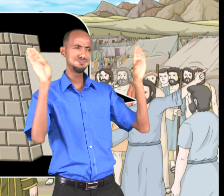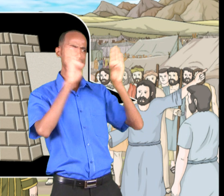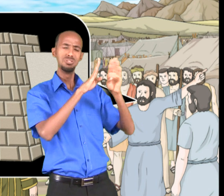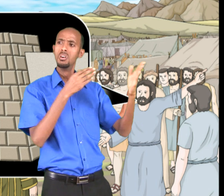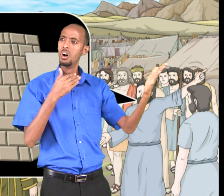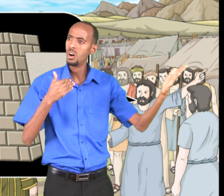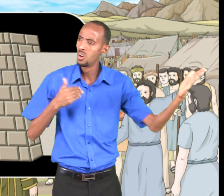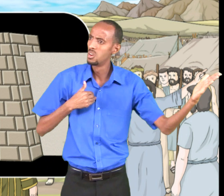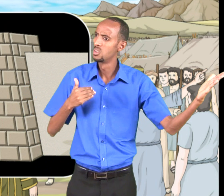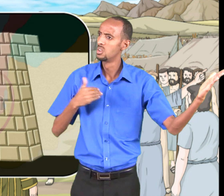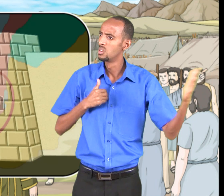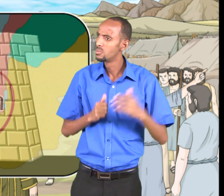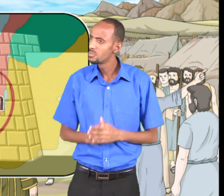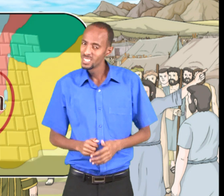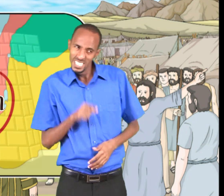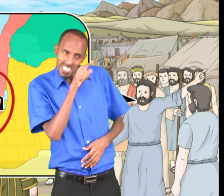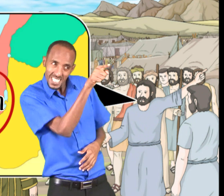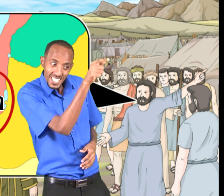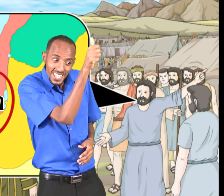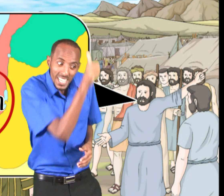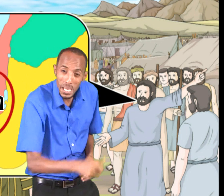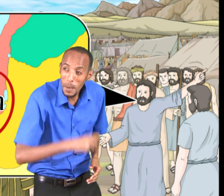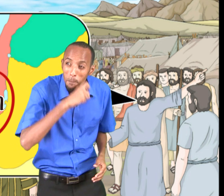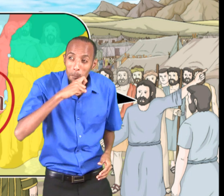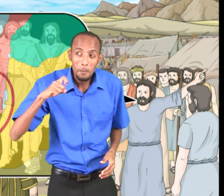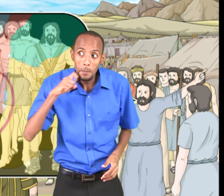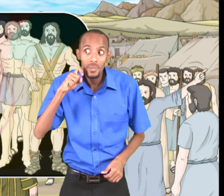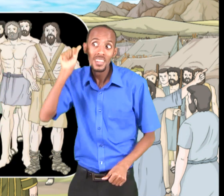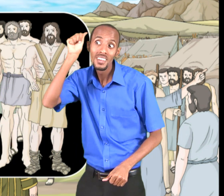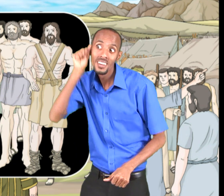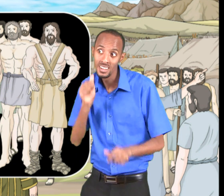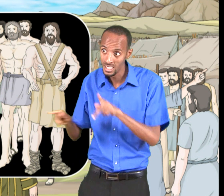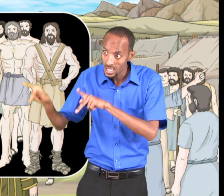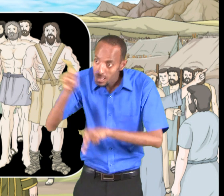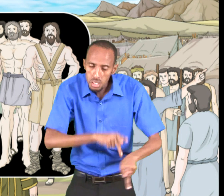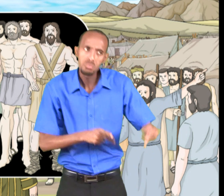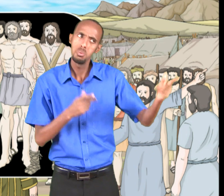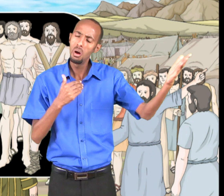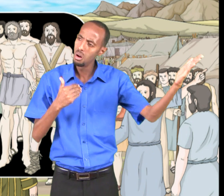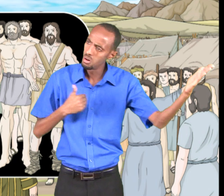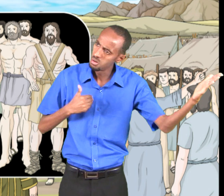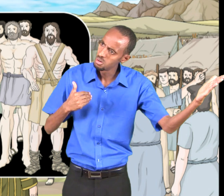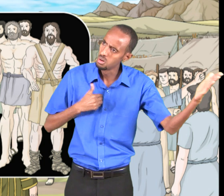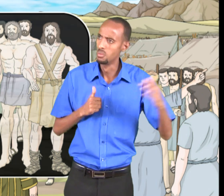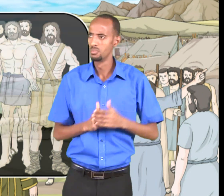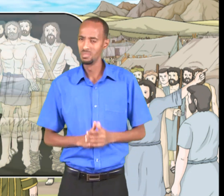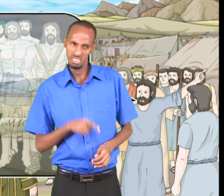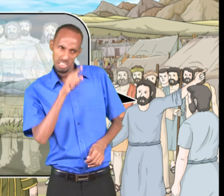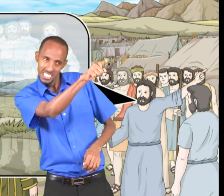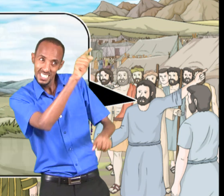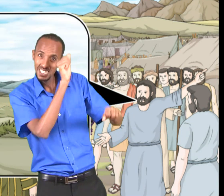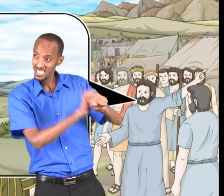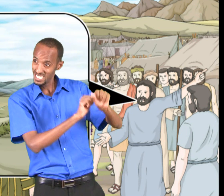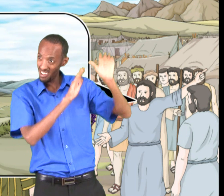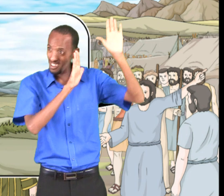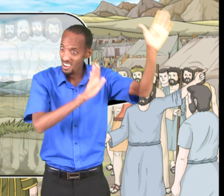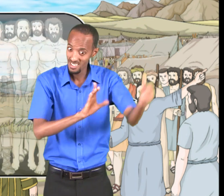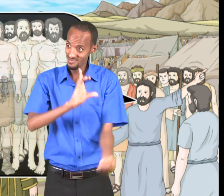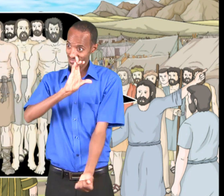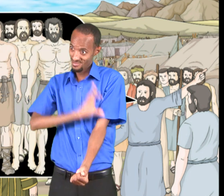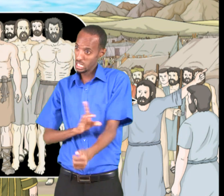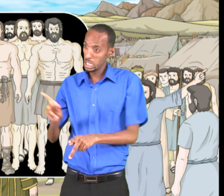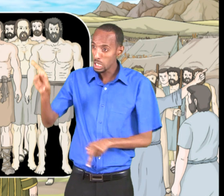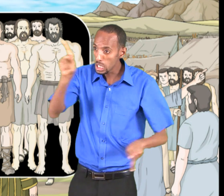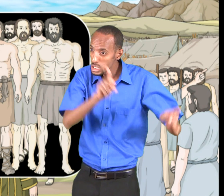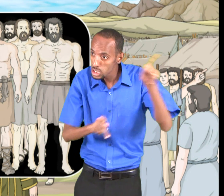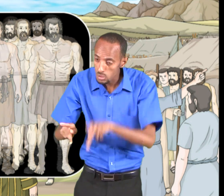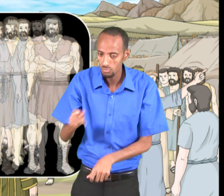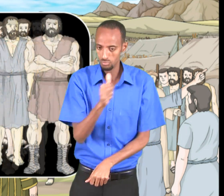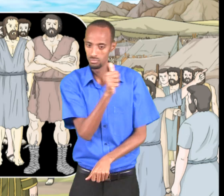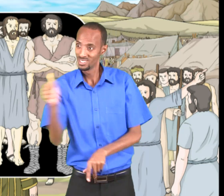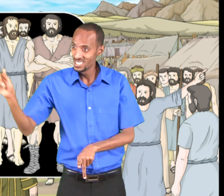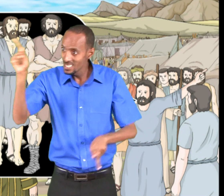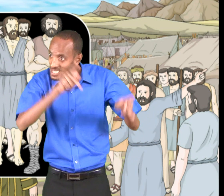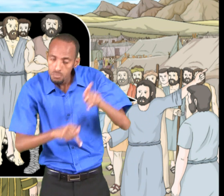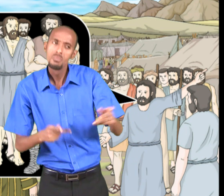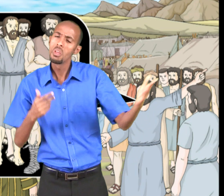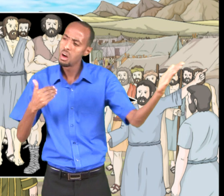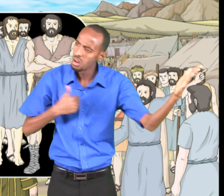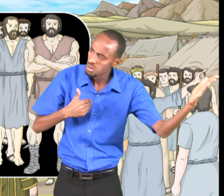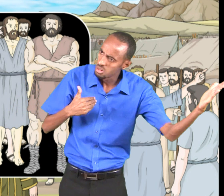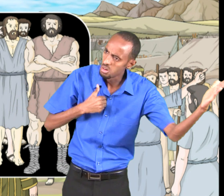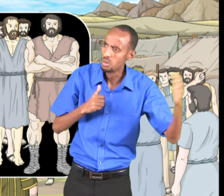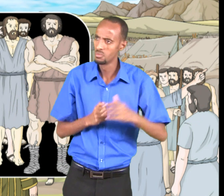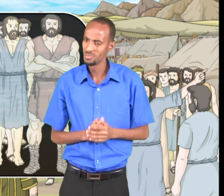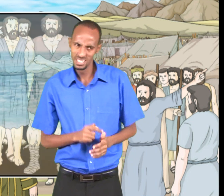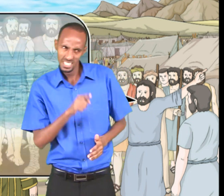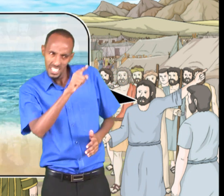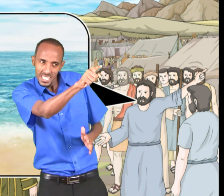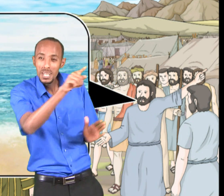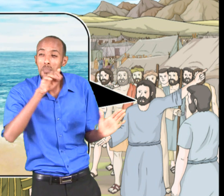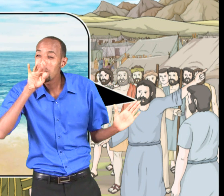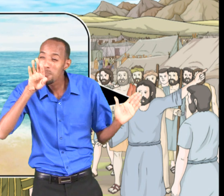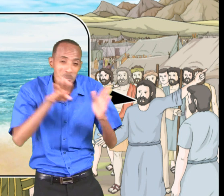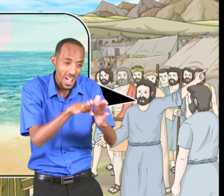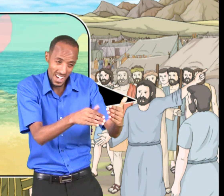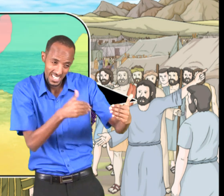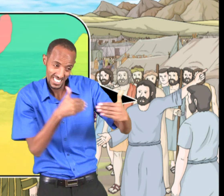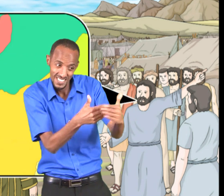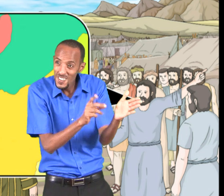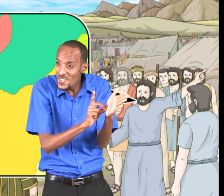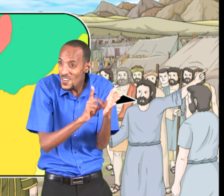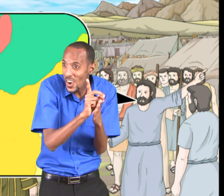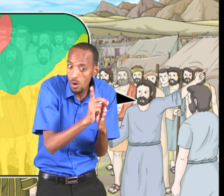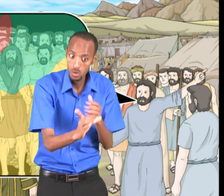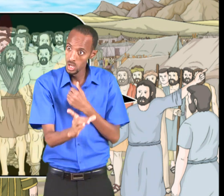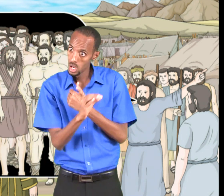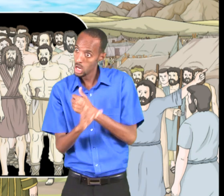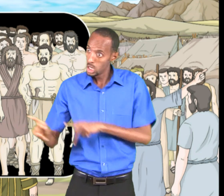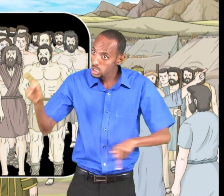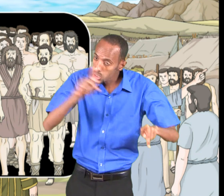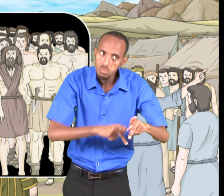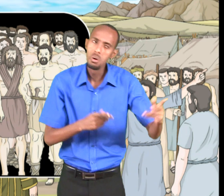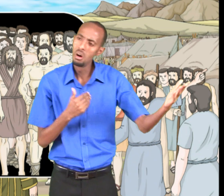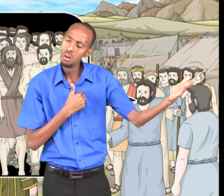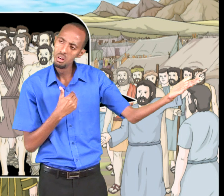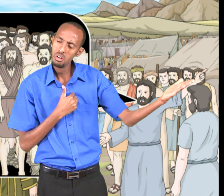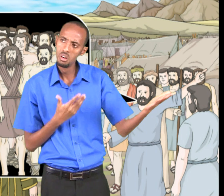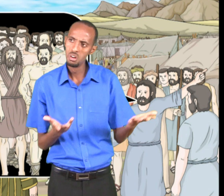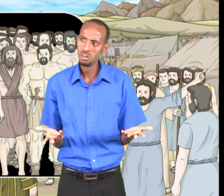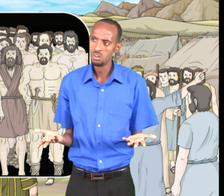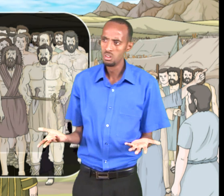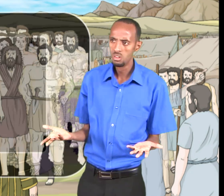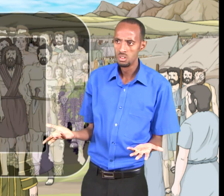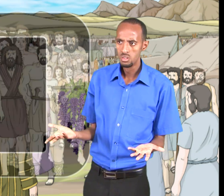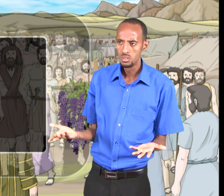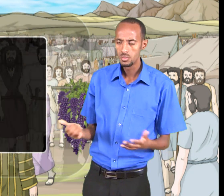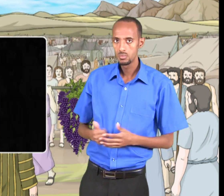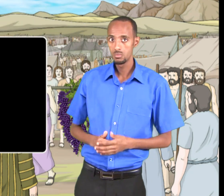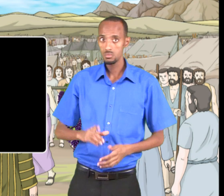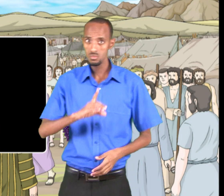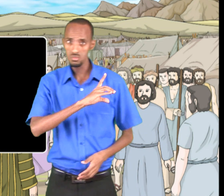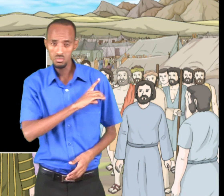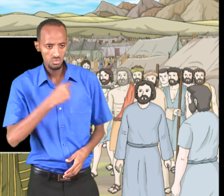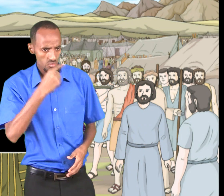The Amalekites live in the land of the Negev; the Hittites, Jebusites, and Amorites live in the hill country; and the Canaanites live by the sea and along the Jordan.”